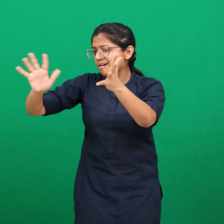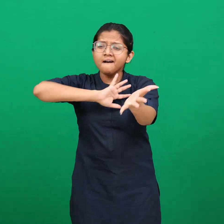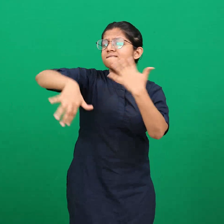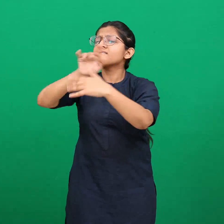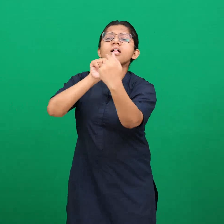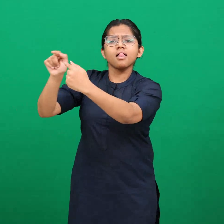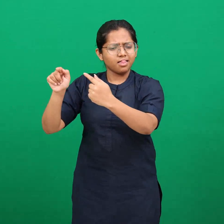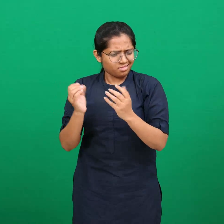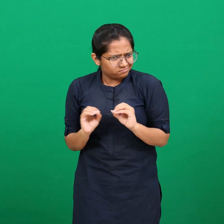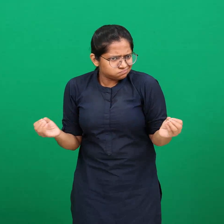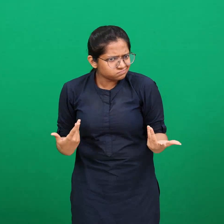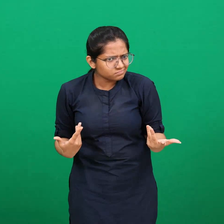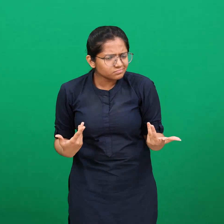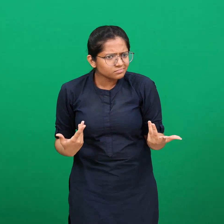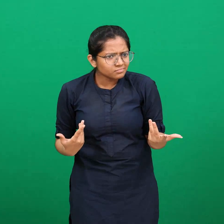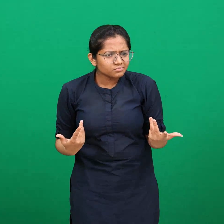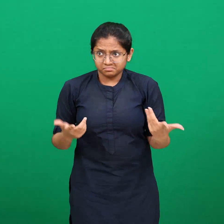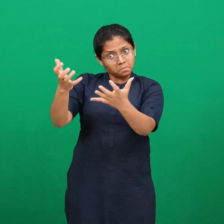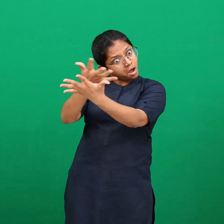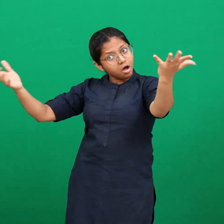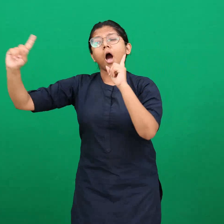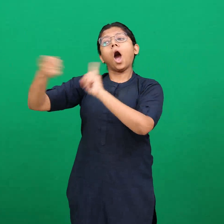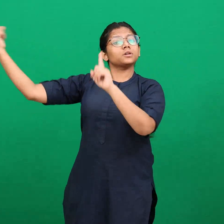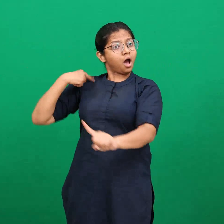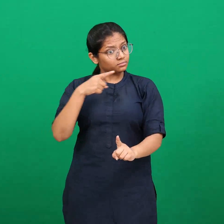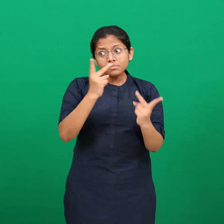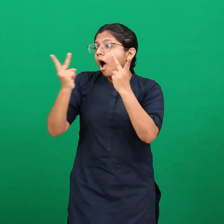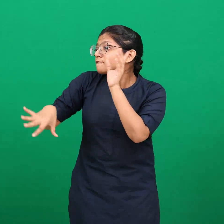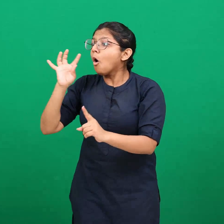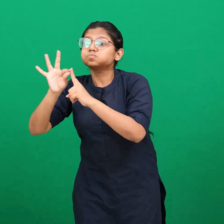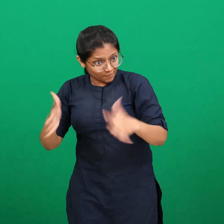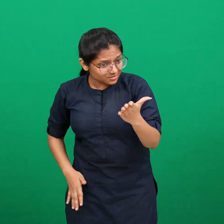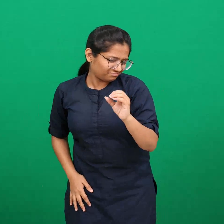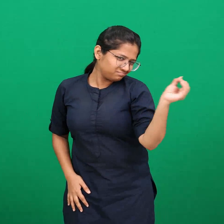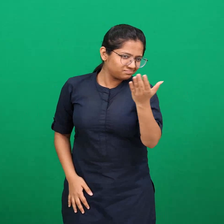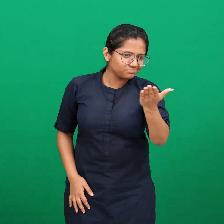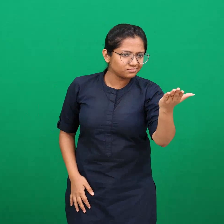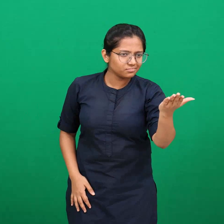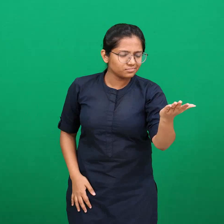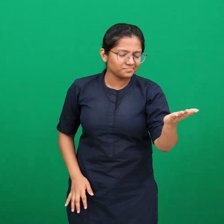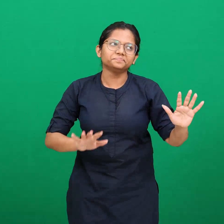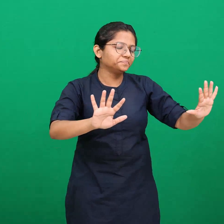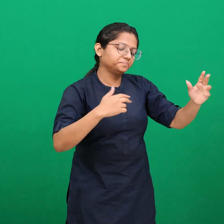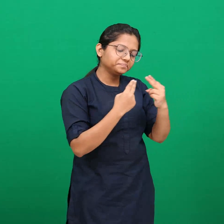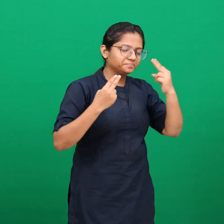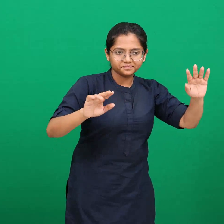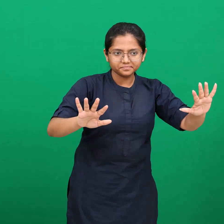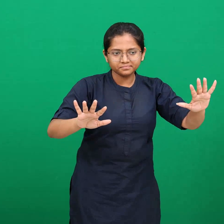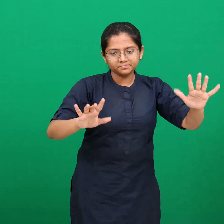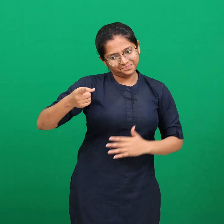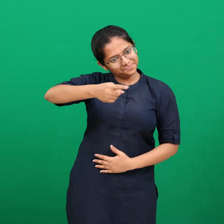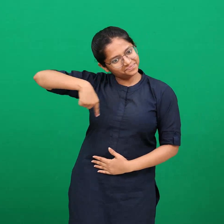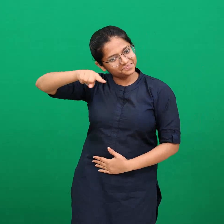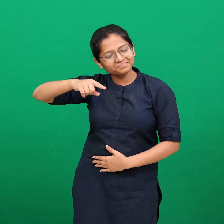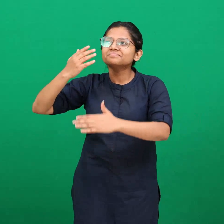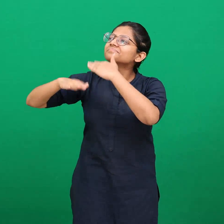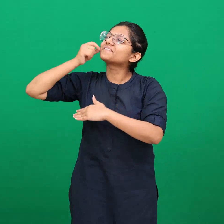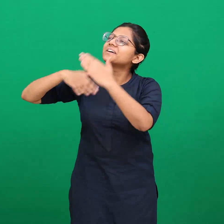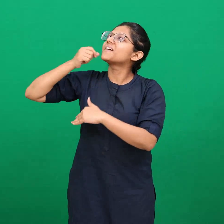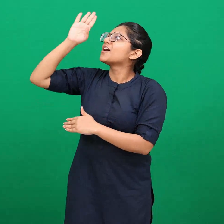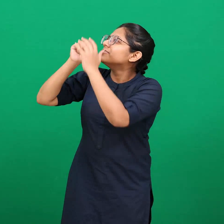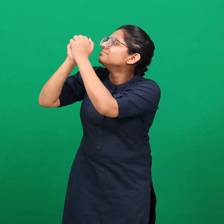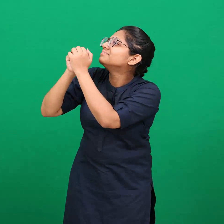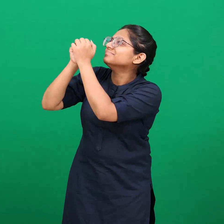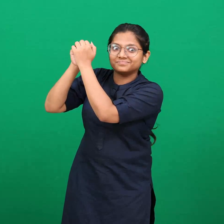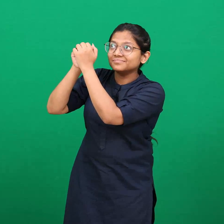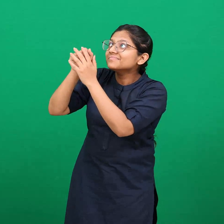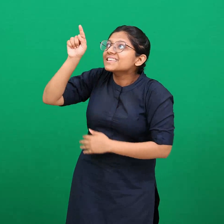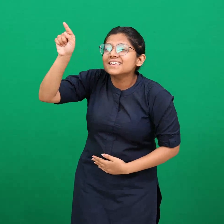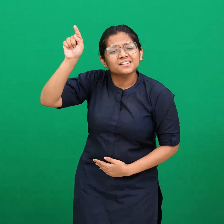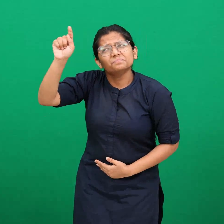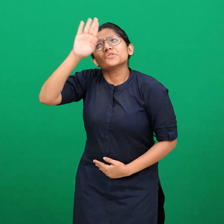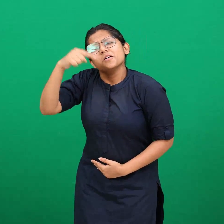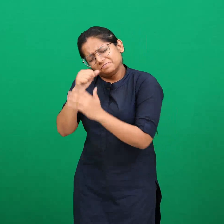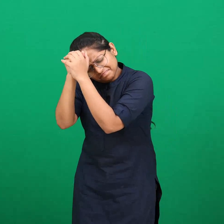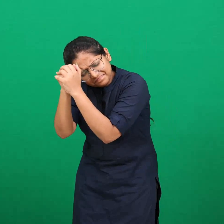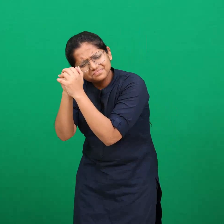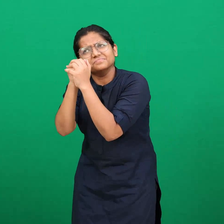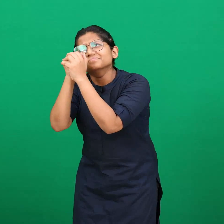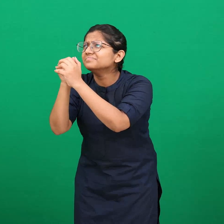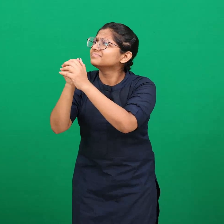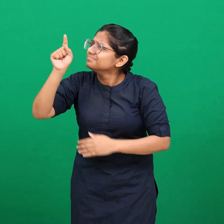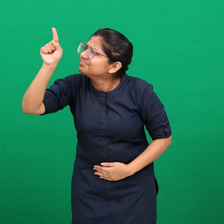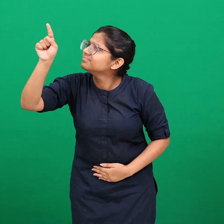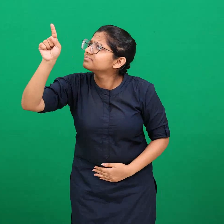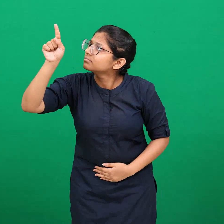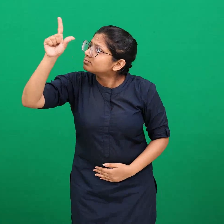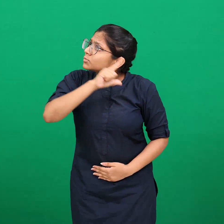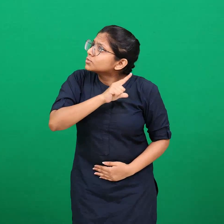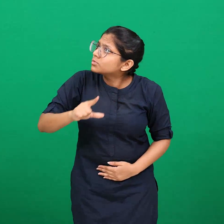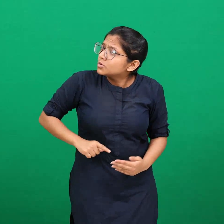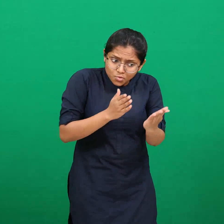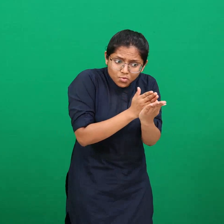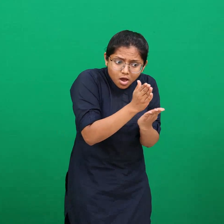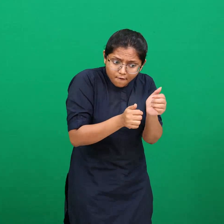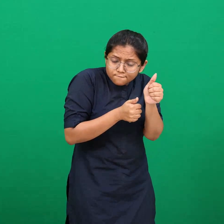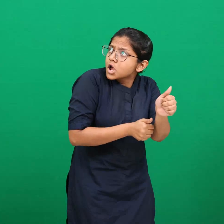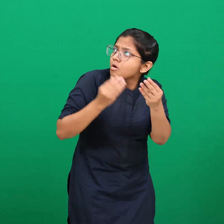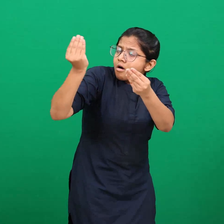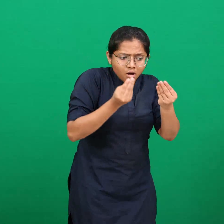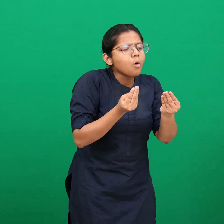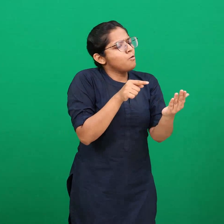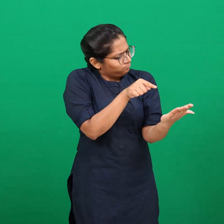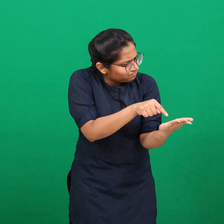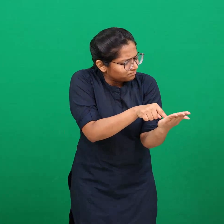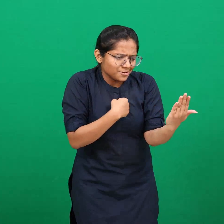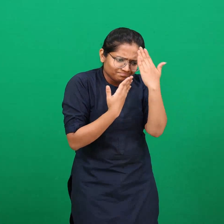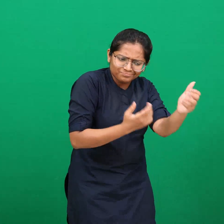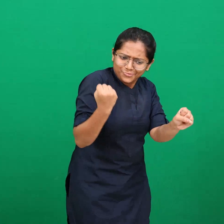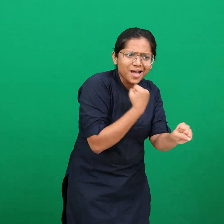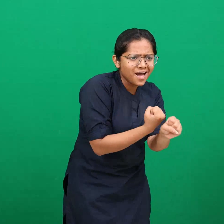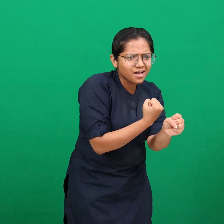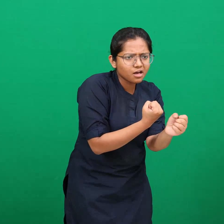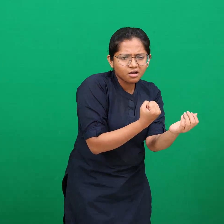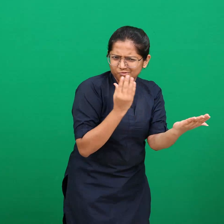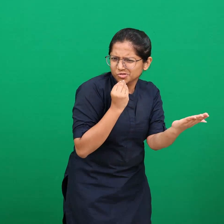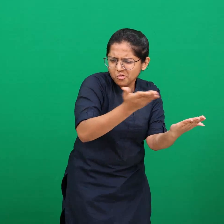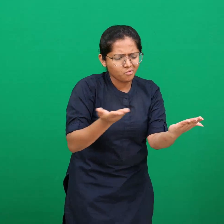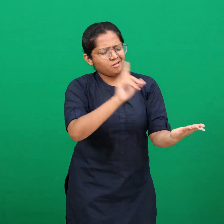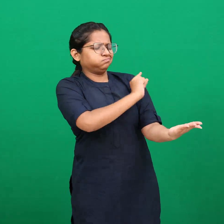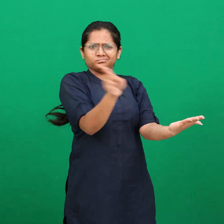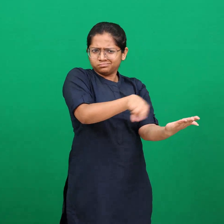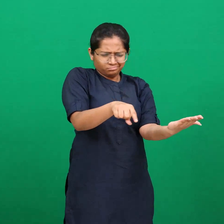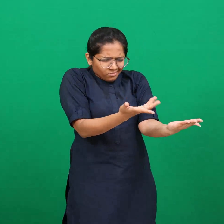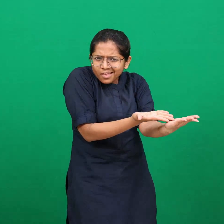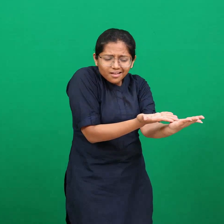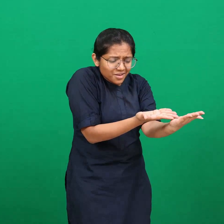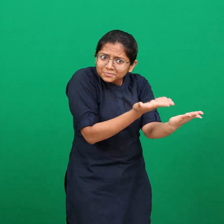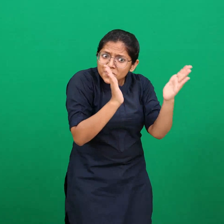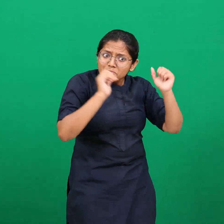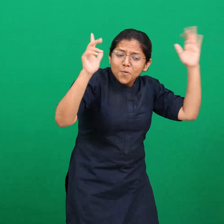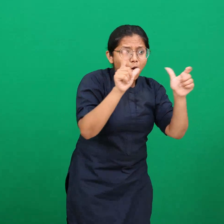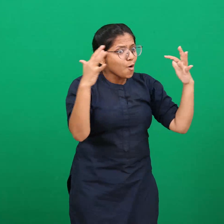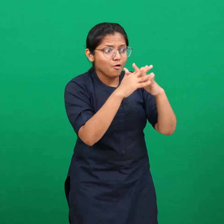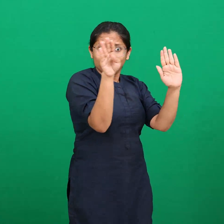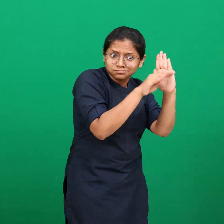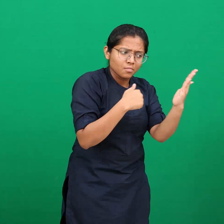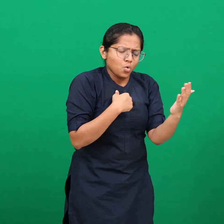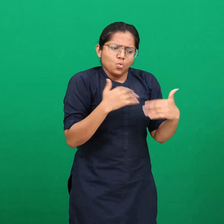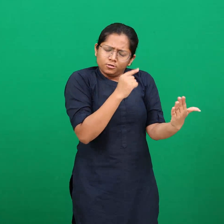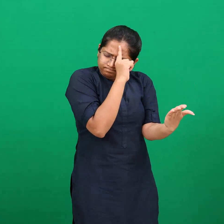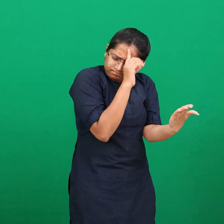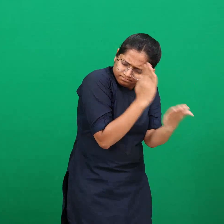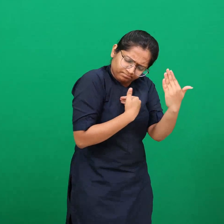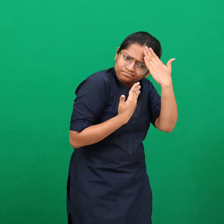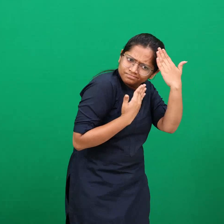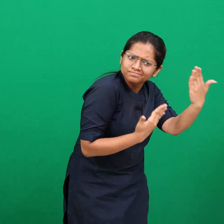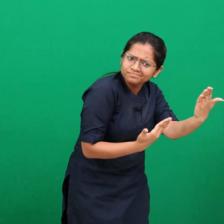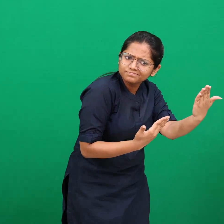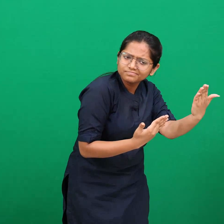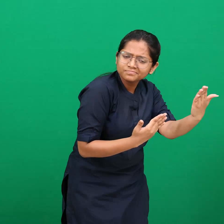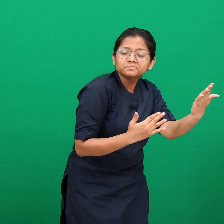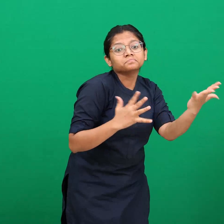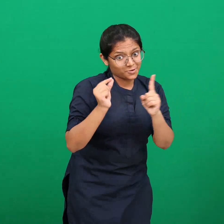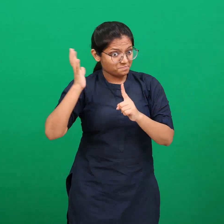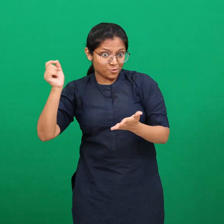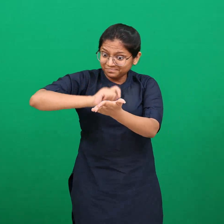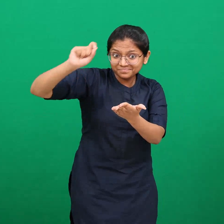Nor can they prove to you any of their charges against me. I do confess to you, however, that I worship the God of our fathers according to the Way, which they call a sect.